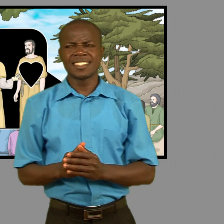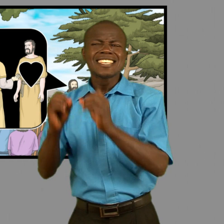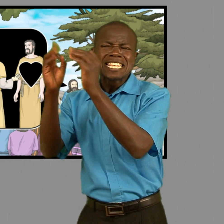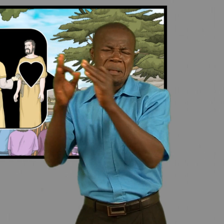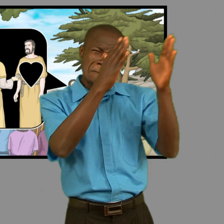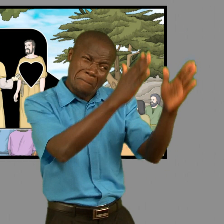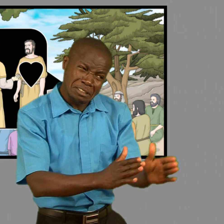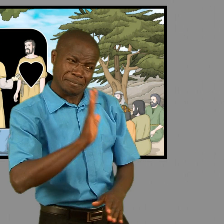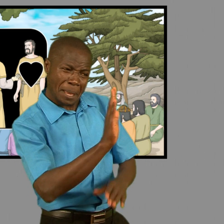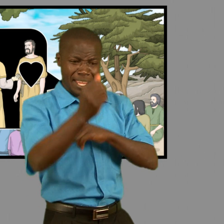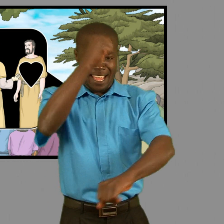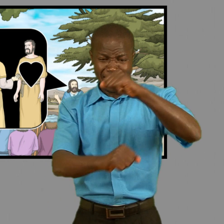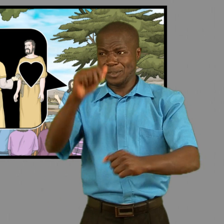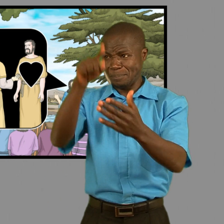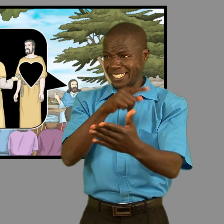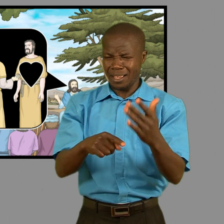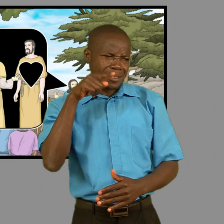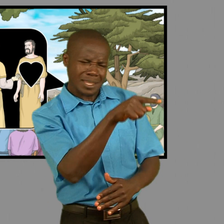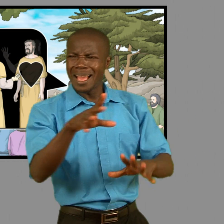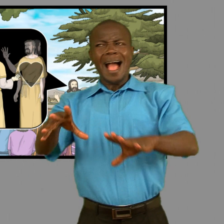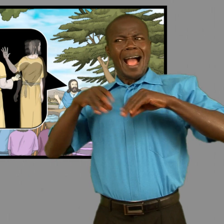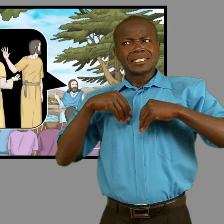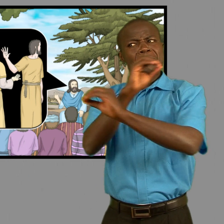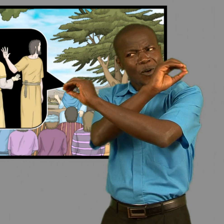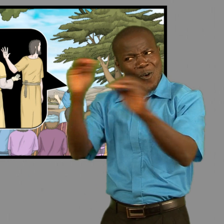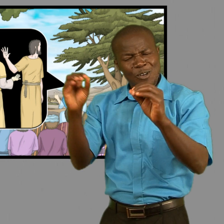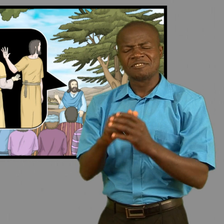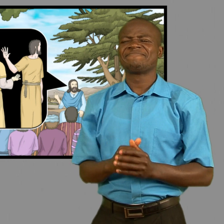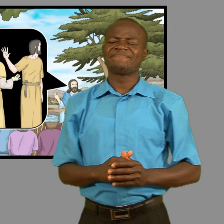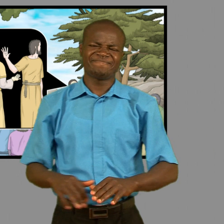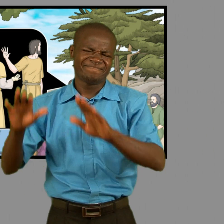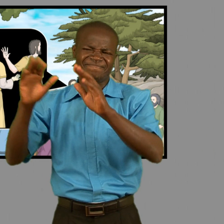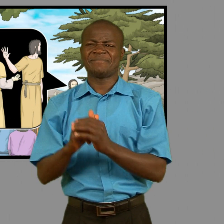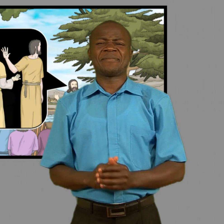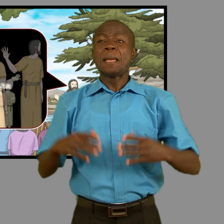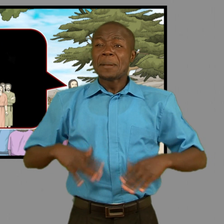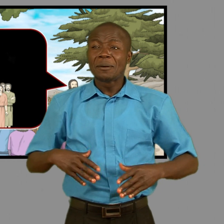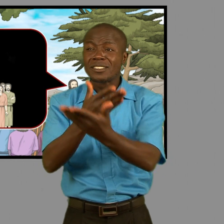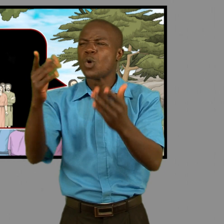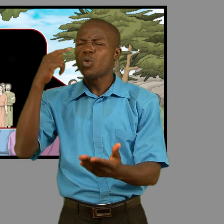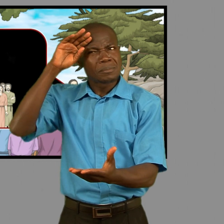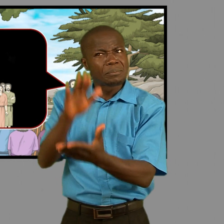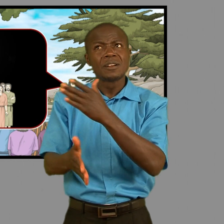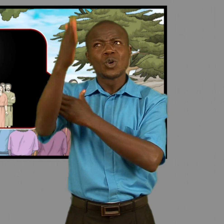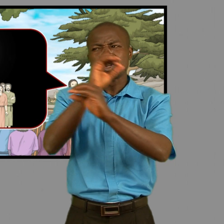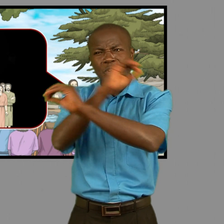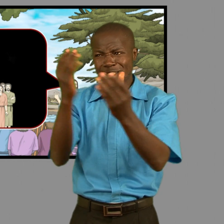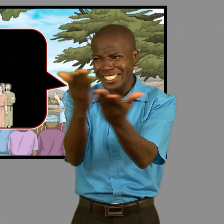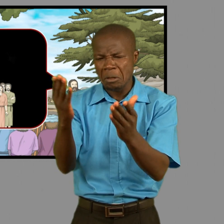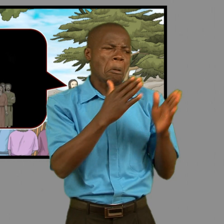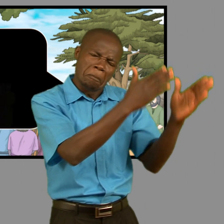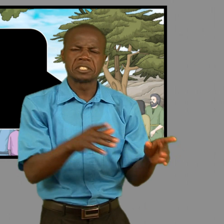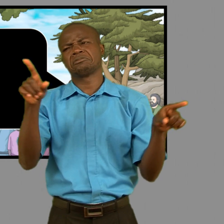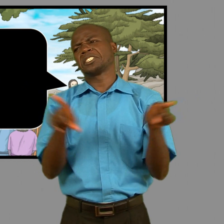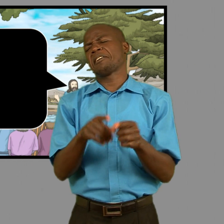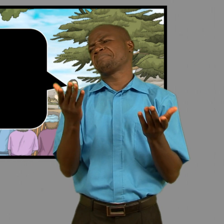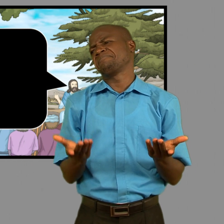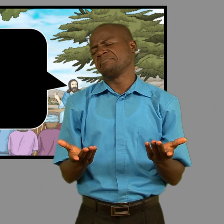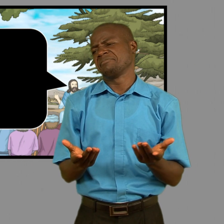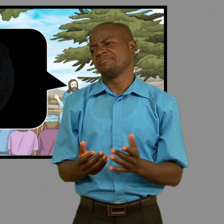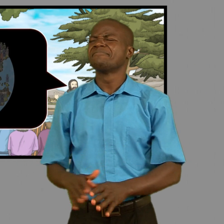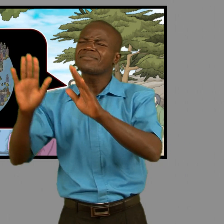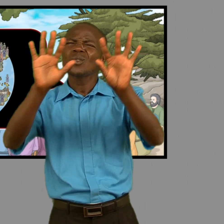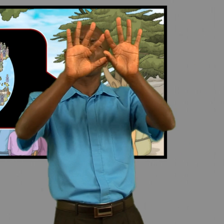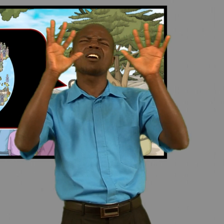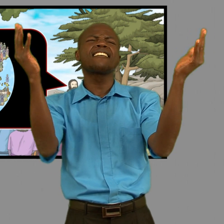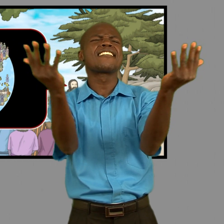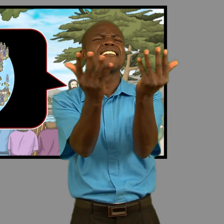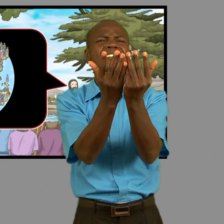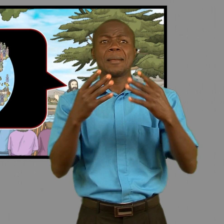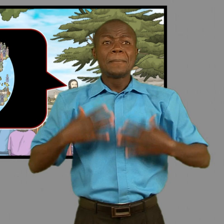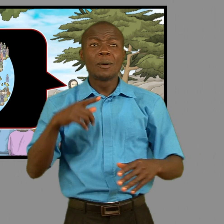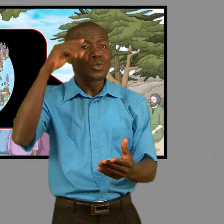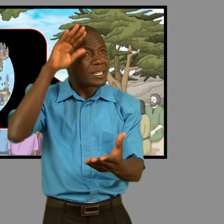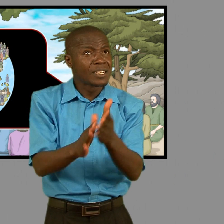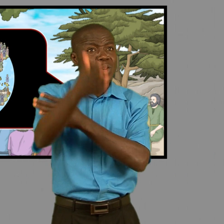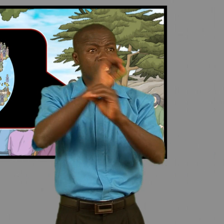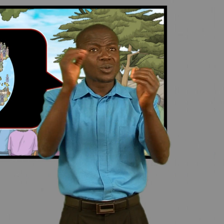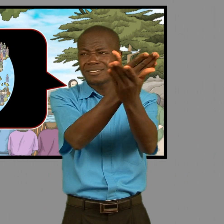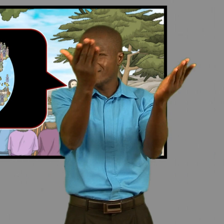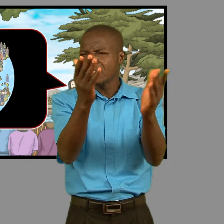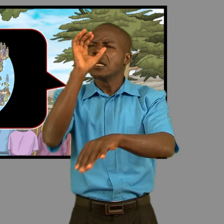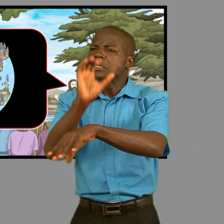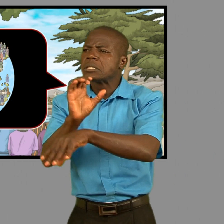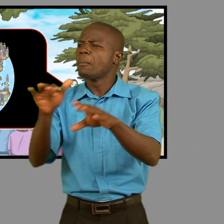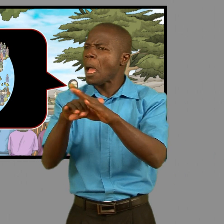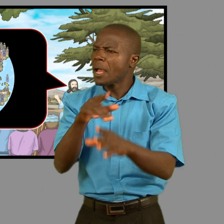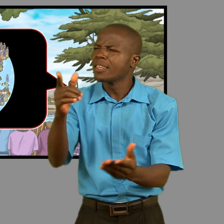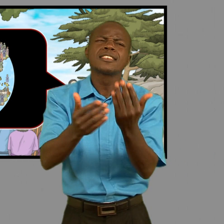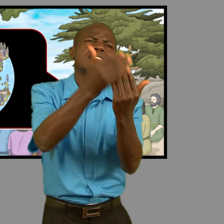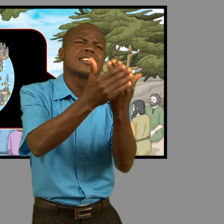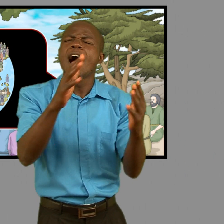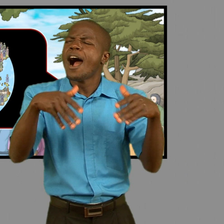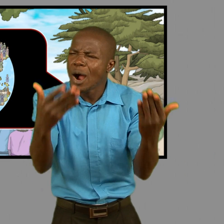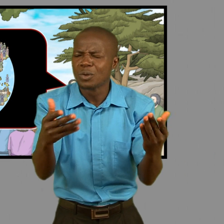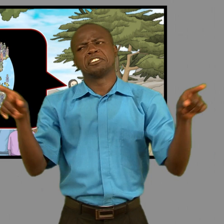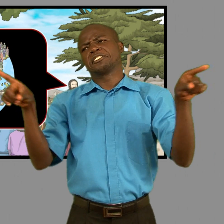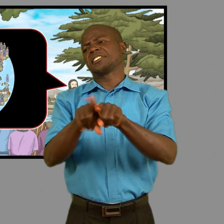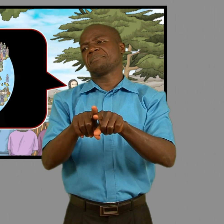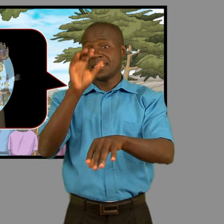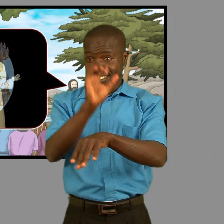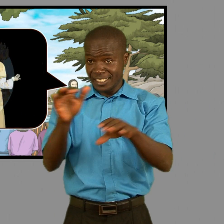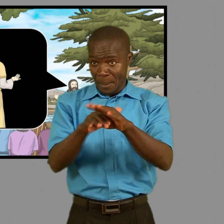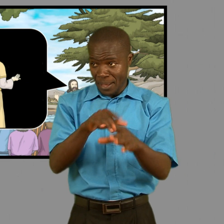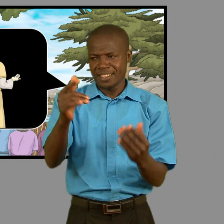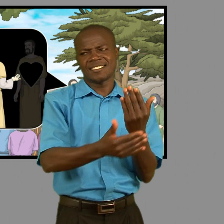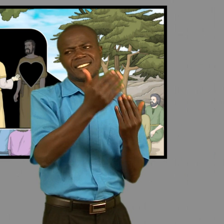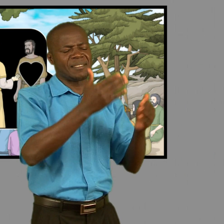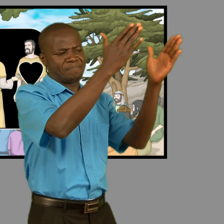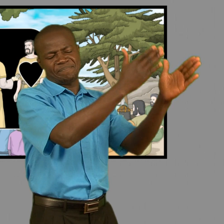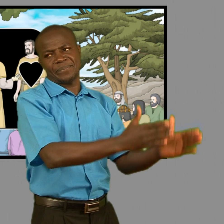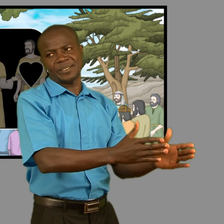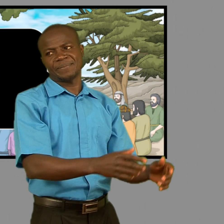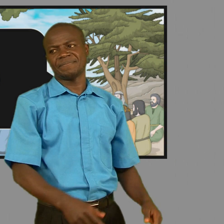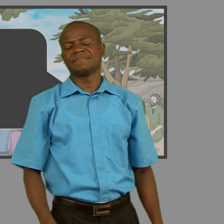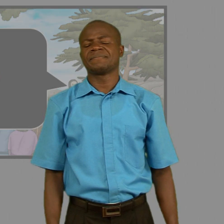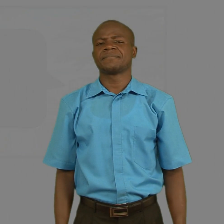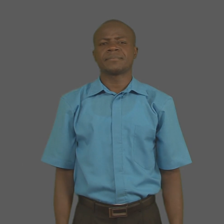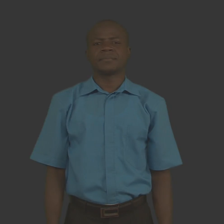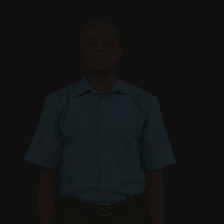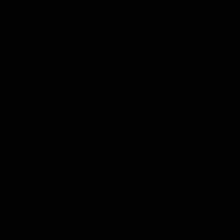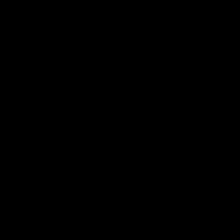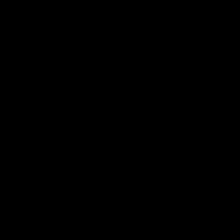And if he refuses to listen even to the church, regard him as you would a pagan or a tax collector.